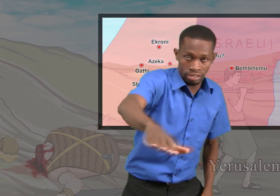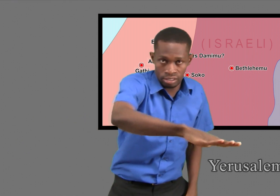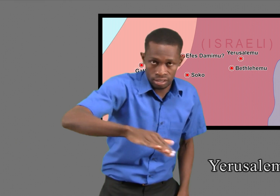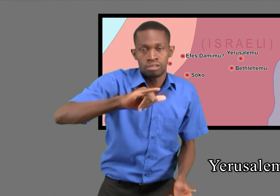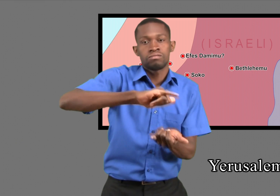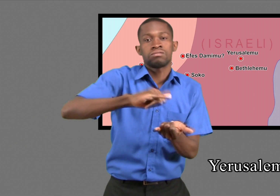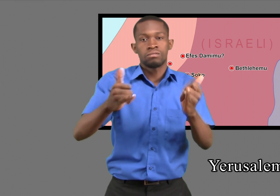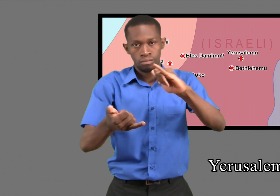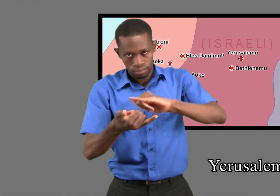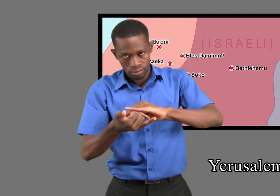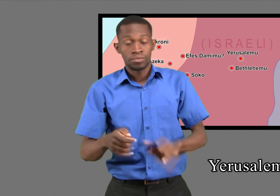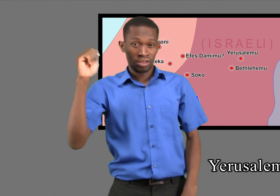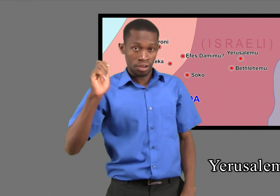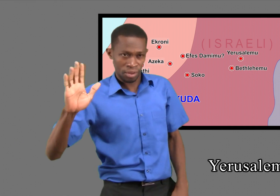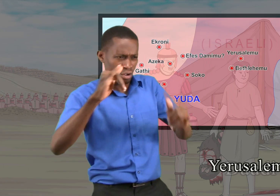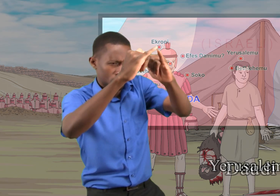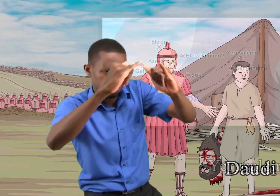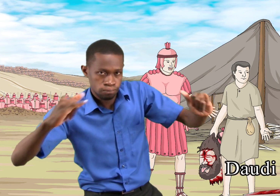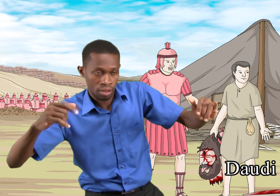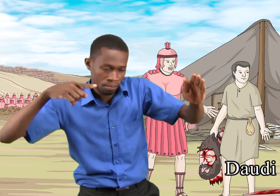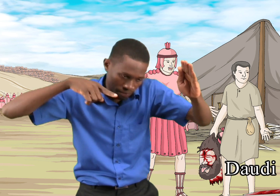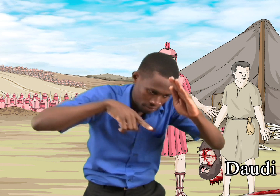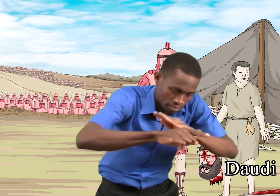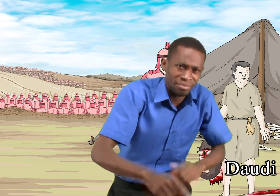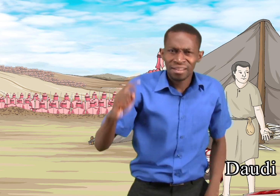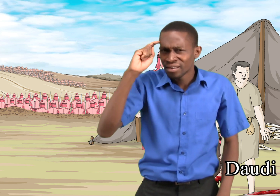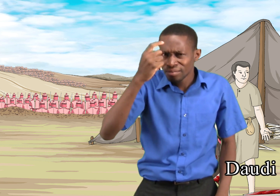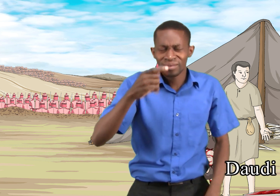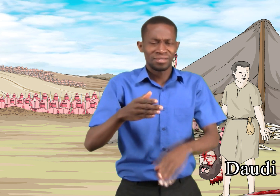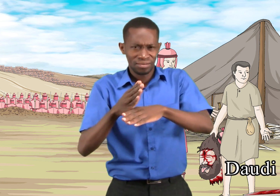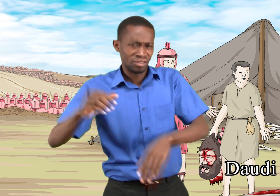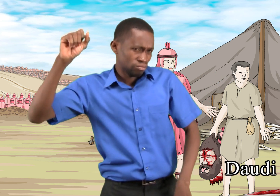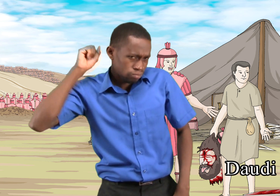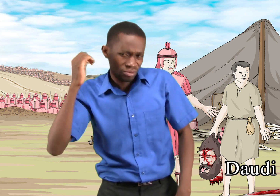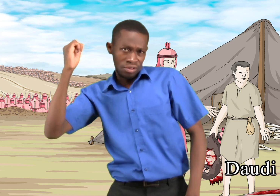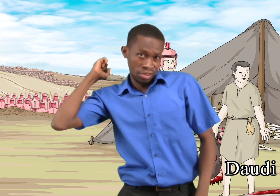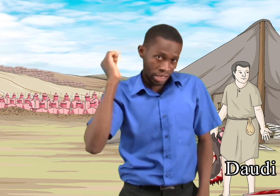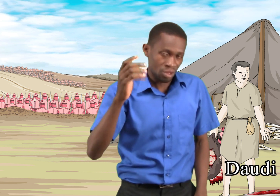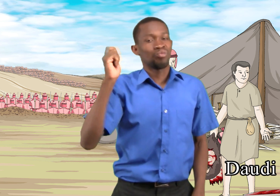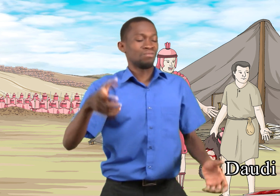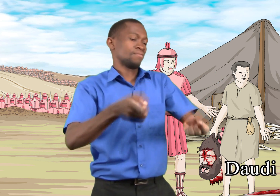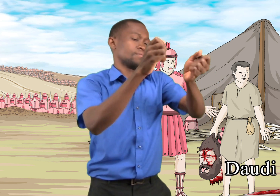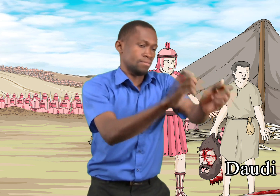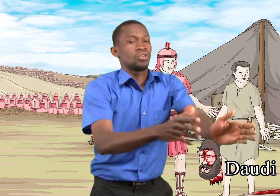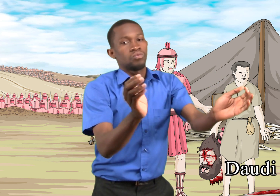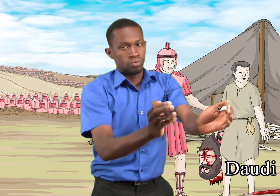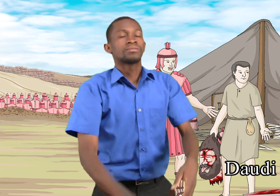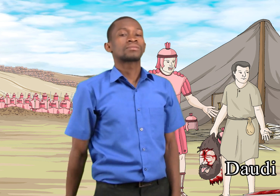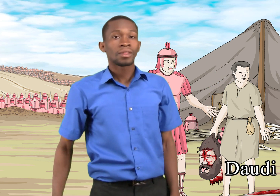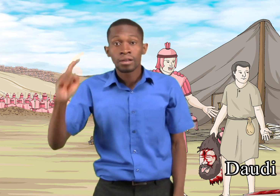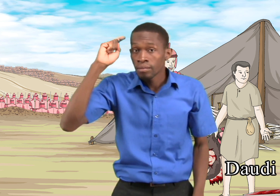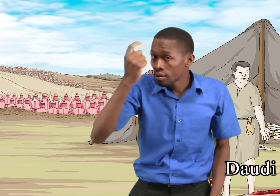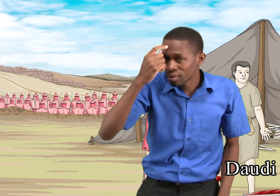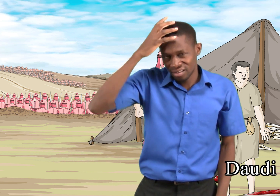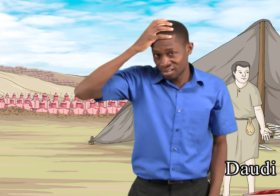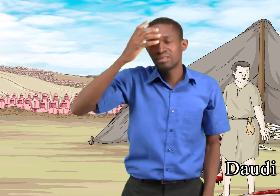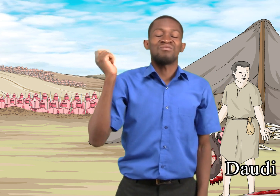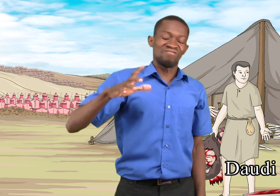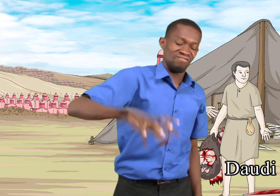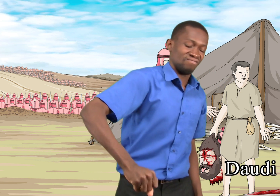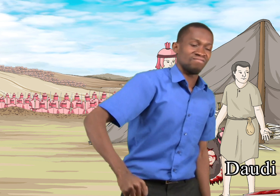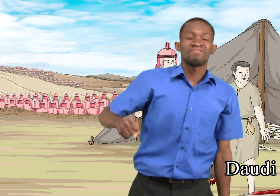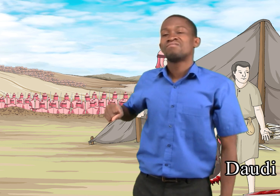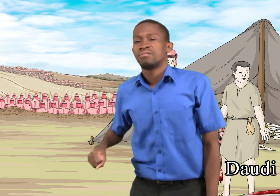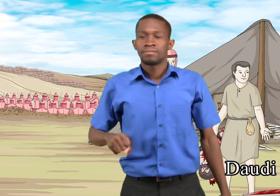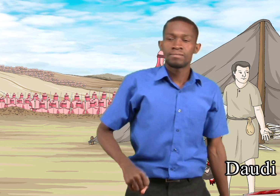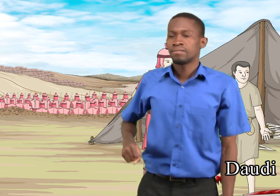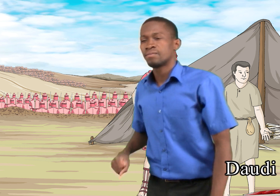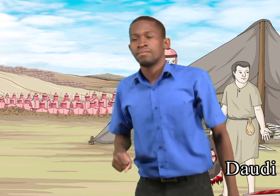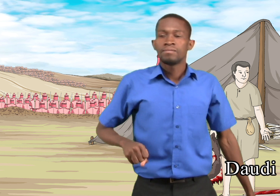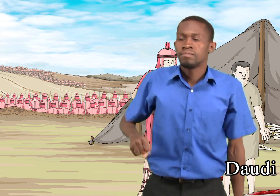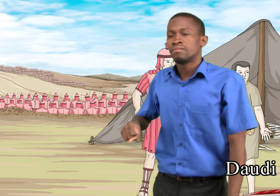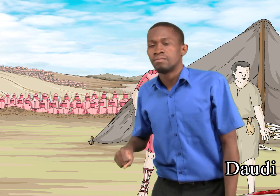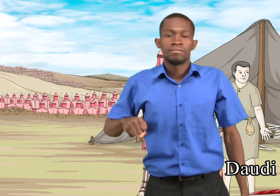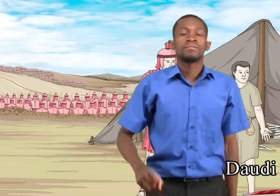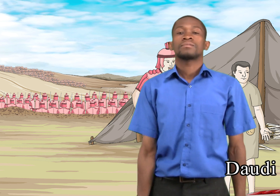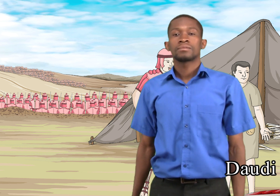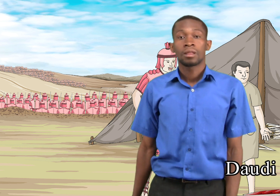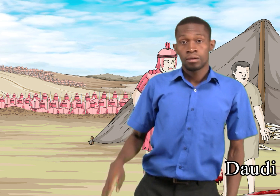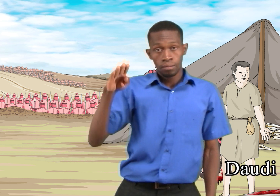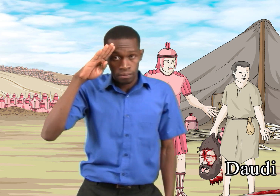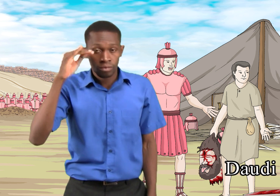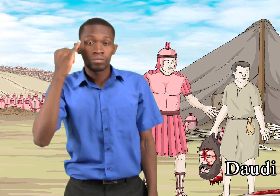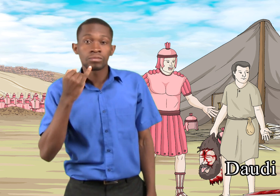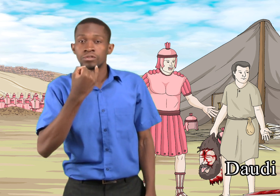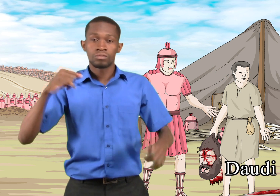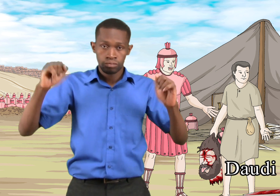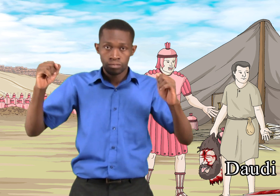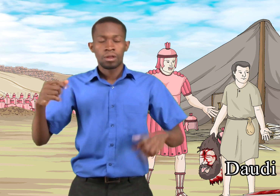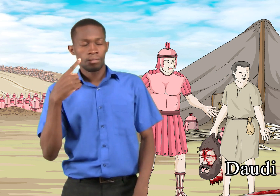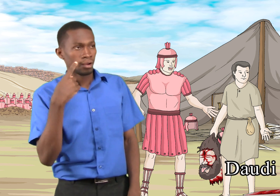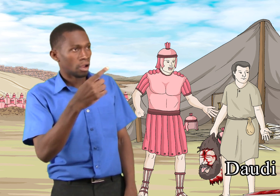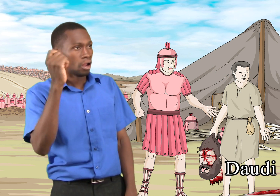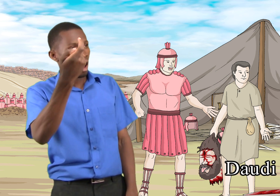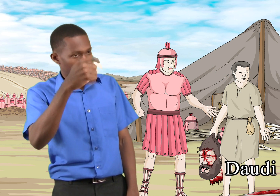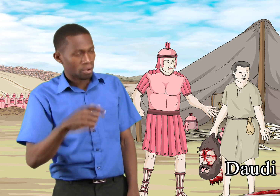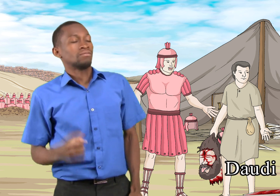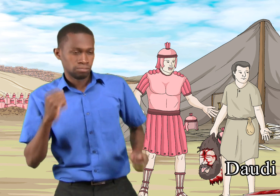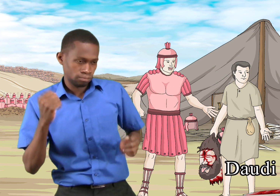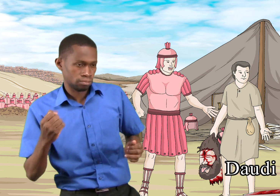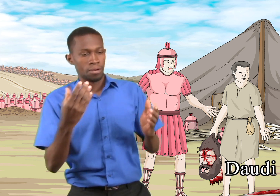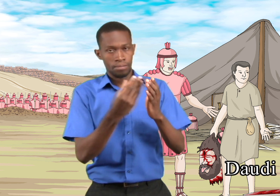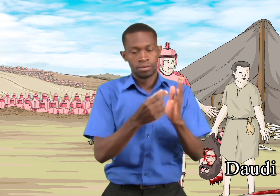“As surely as you live, O king,” Abner replied, “I do not know.” “Find out whose son this young man is!” said the king.